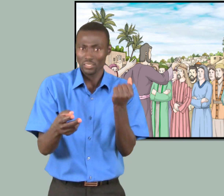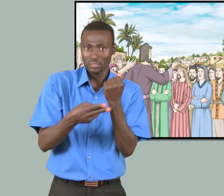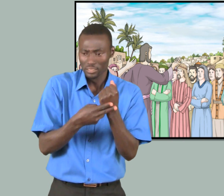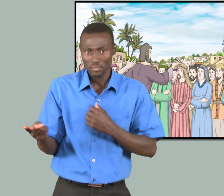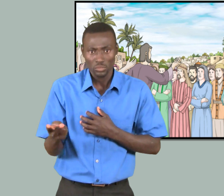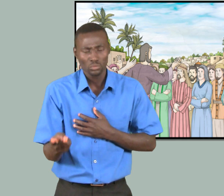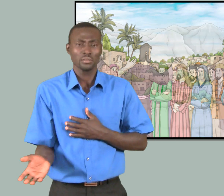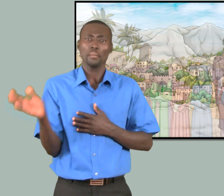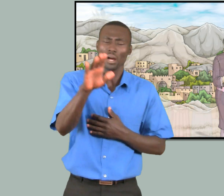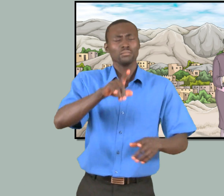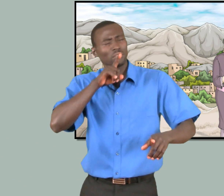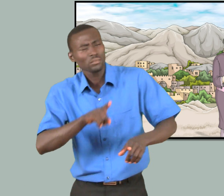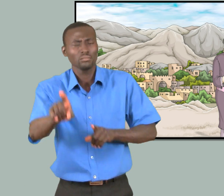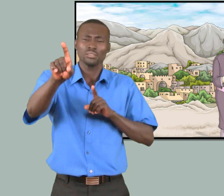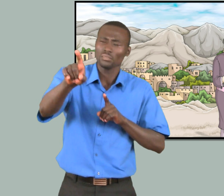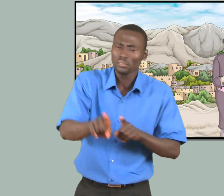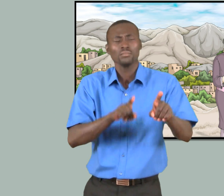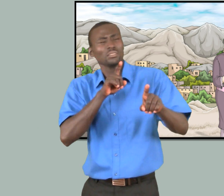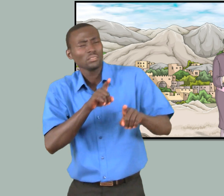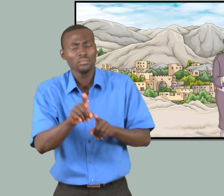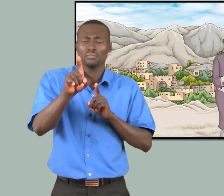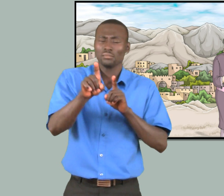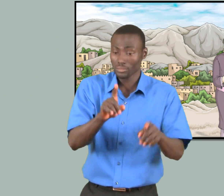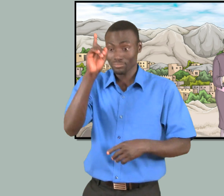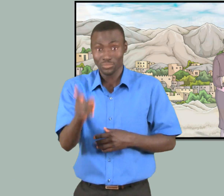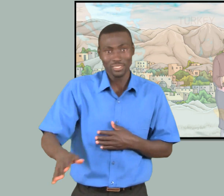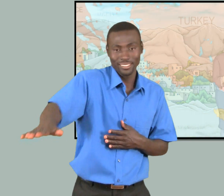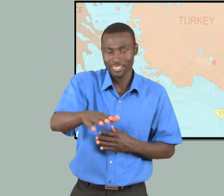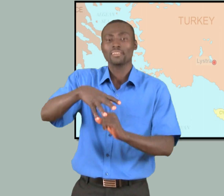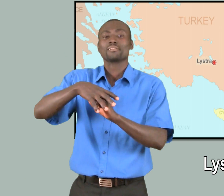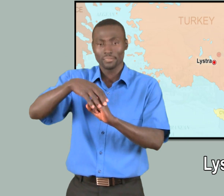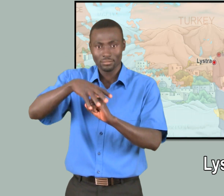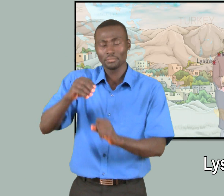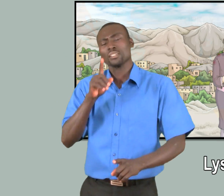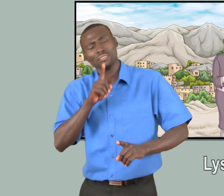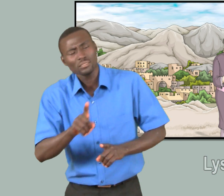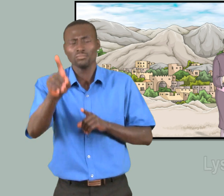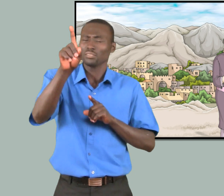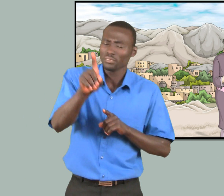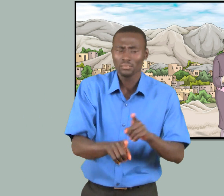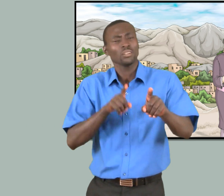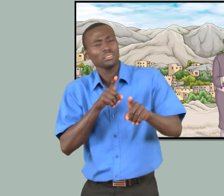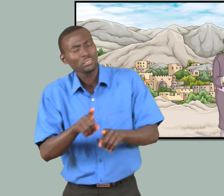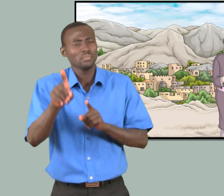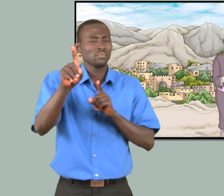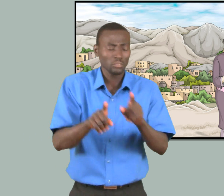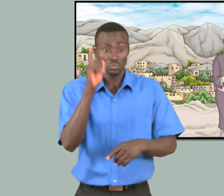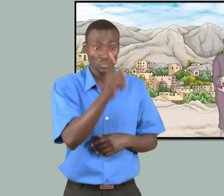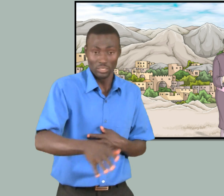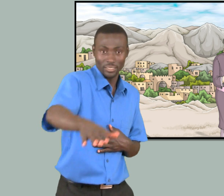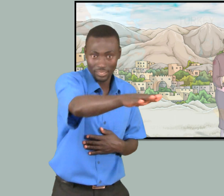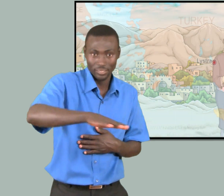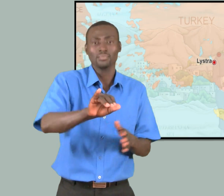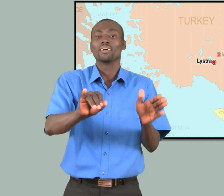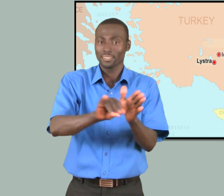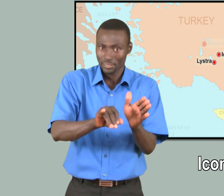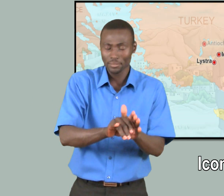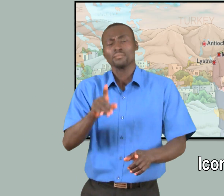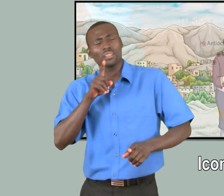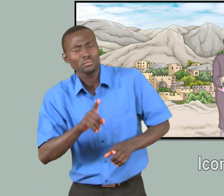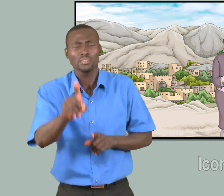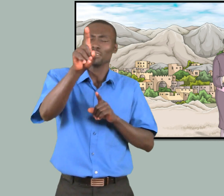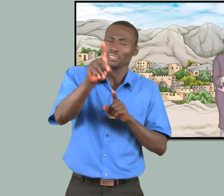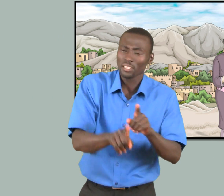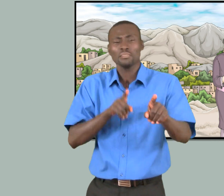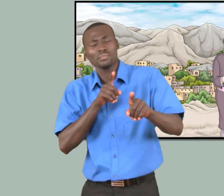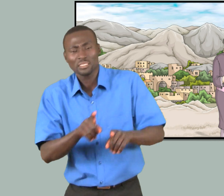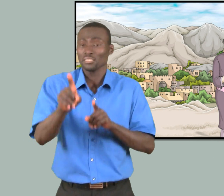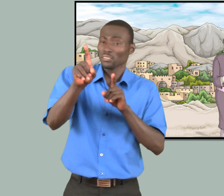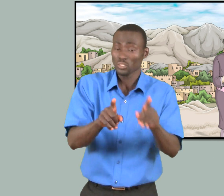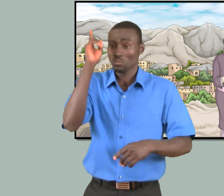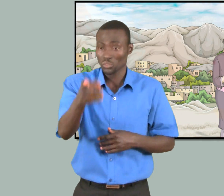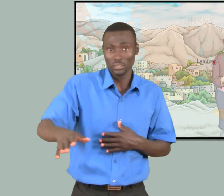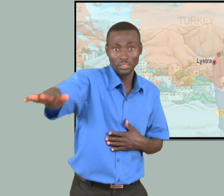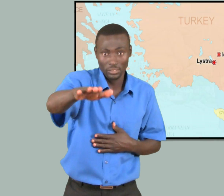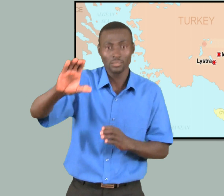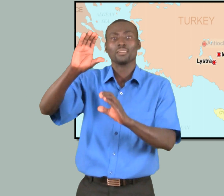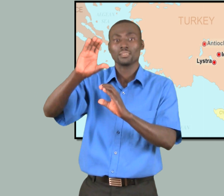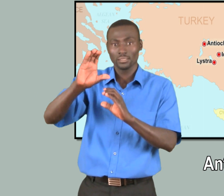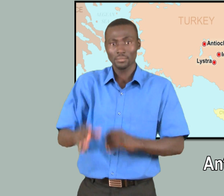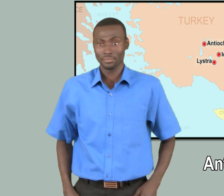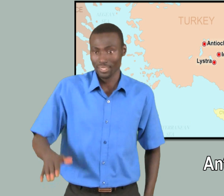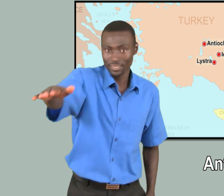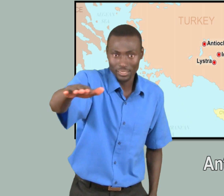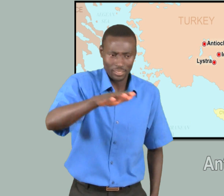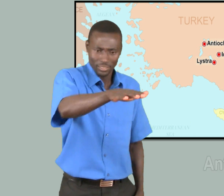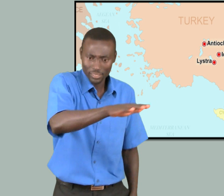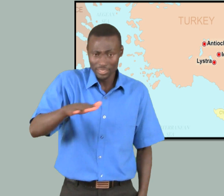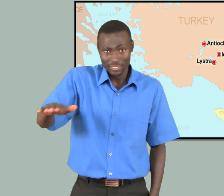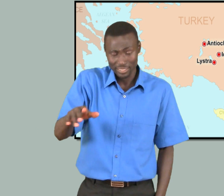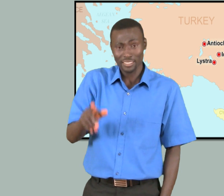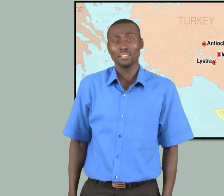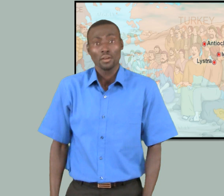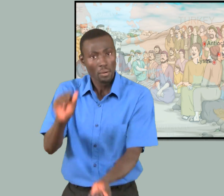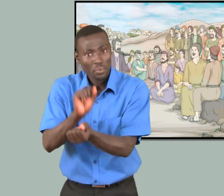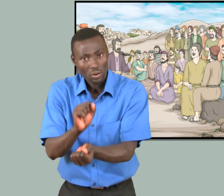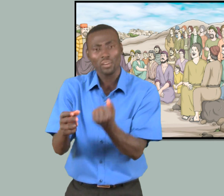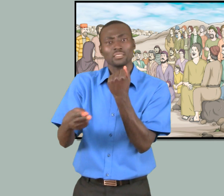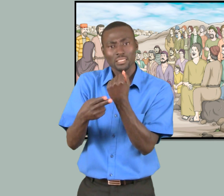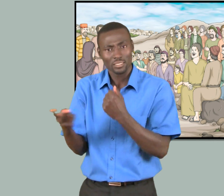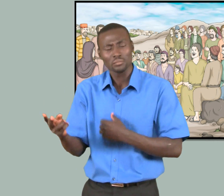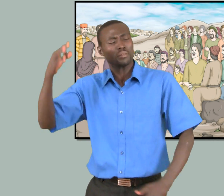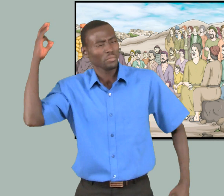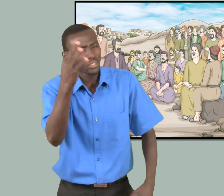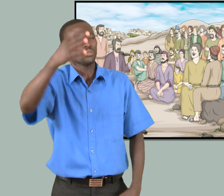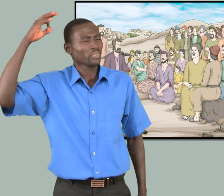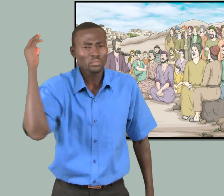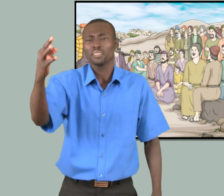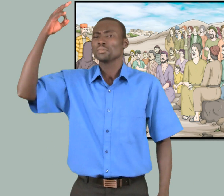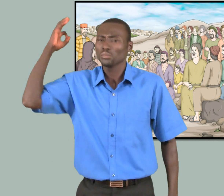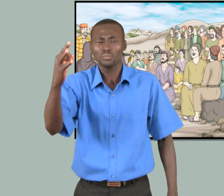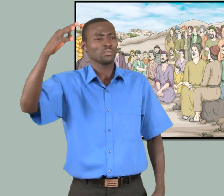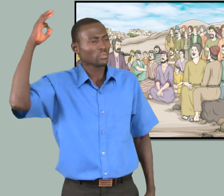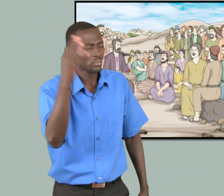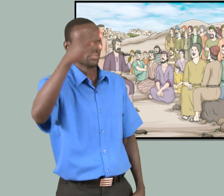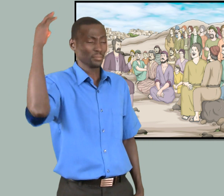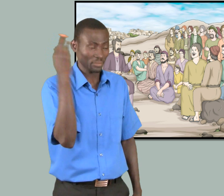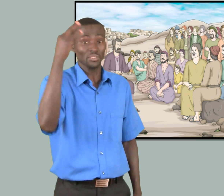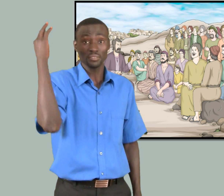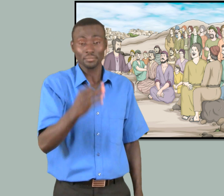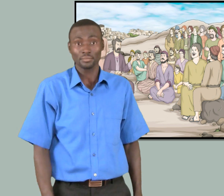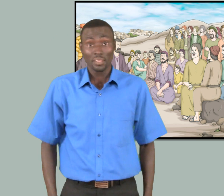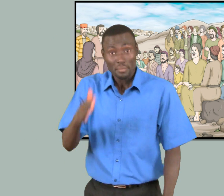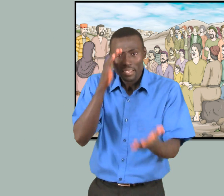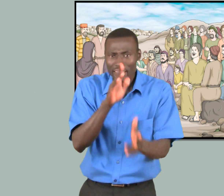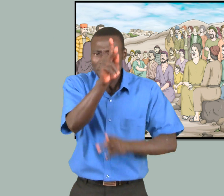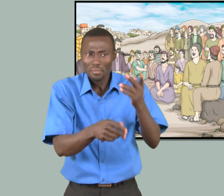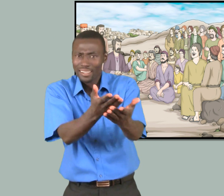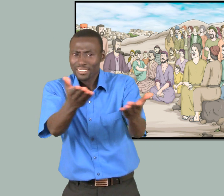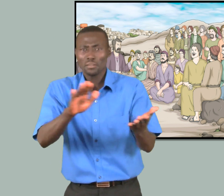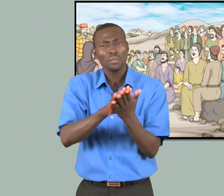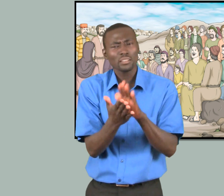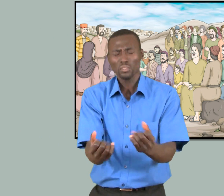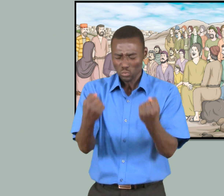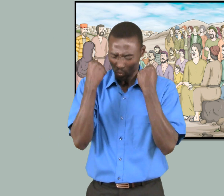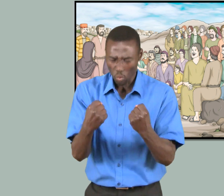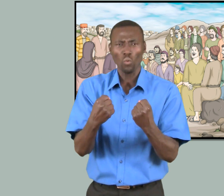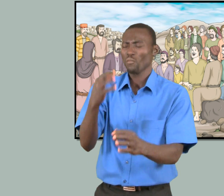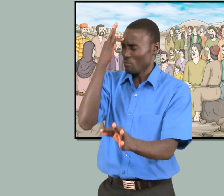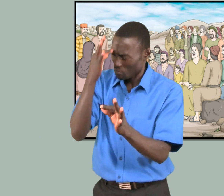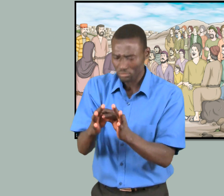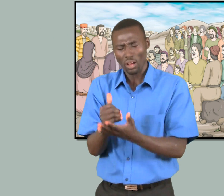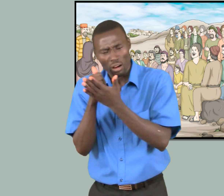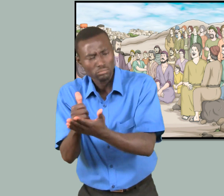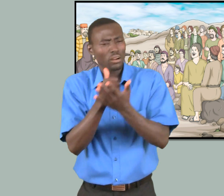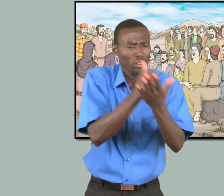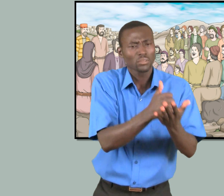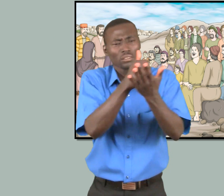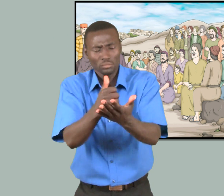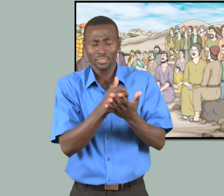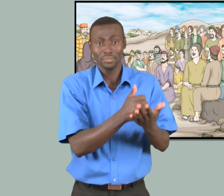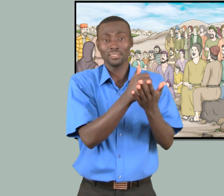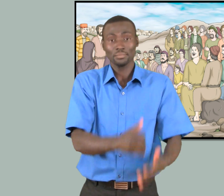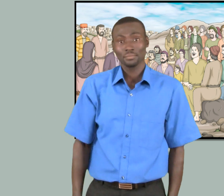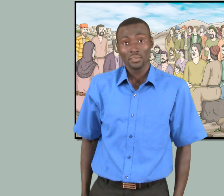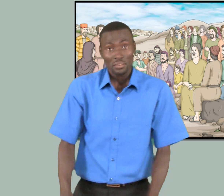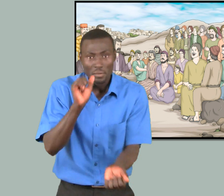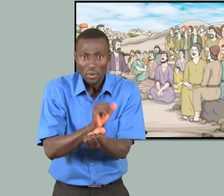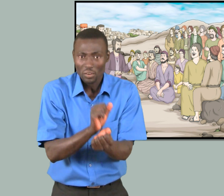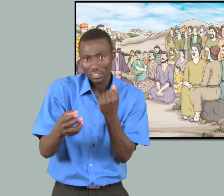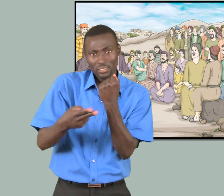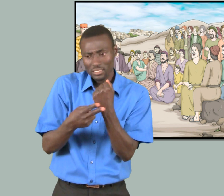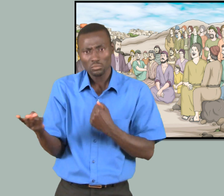Then they returned to Lystra, Iconium, and Antioch, strengthening the souls of the disciples and encouraging them to continue in the faith.